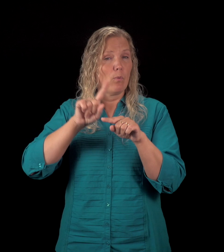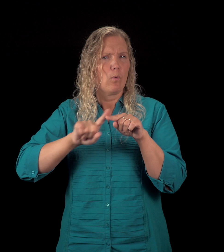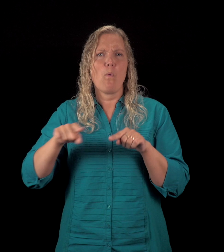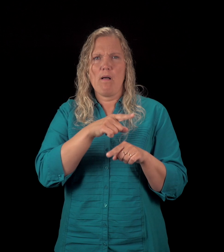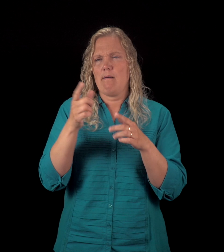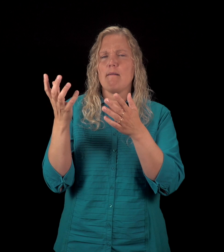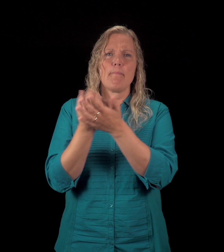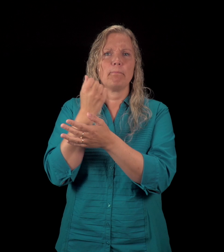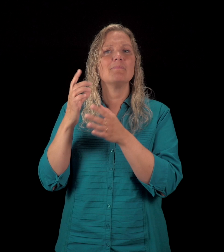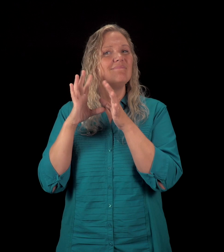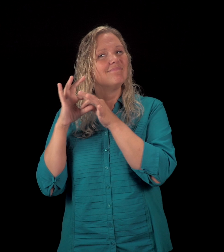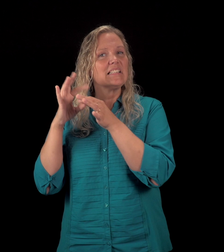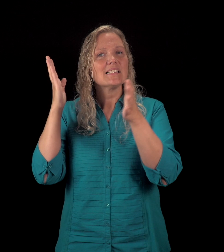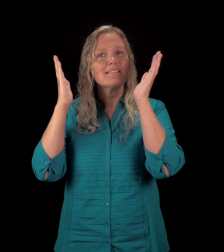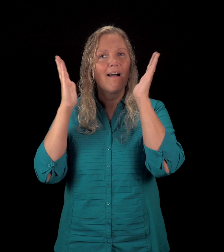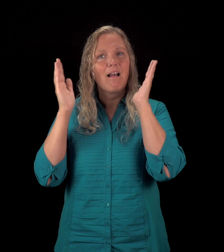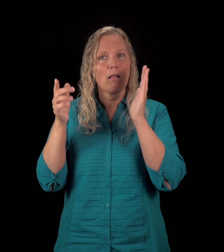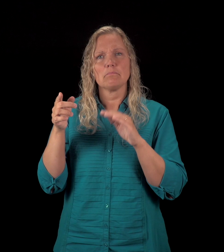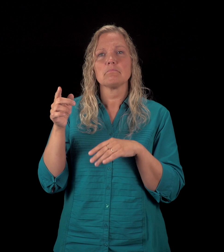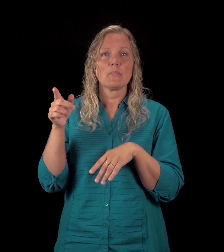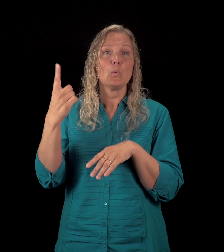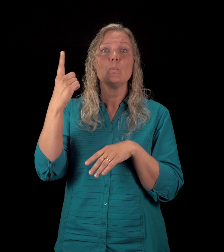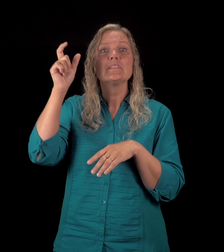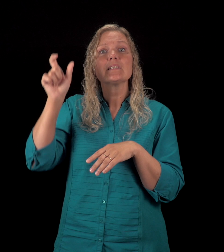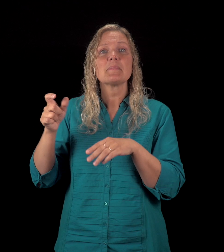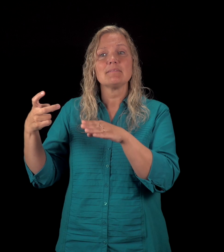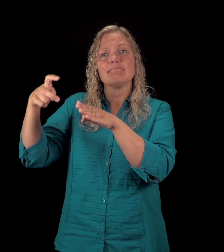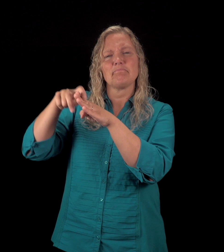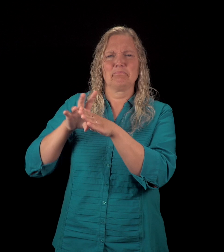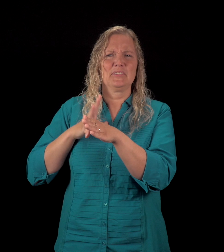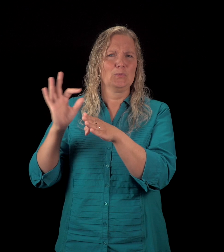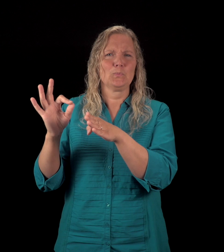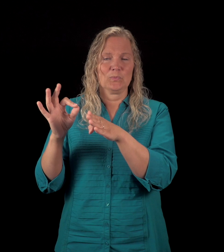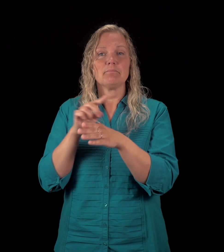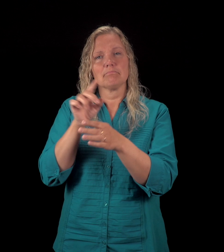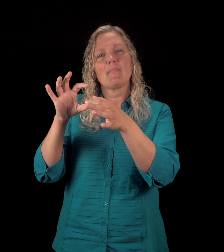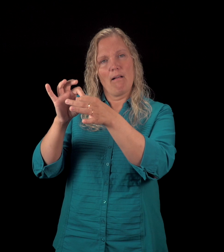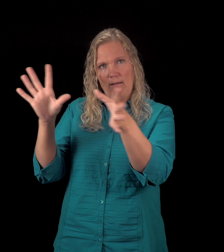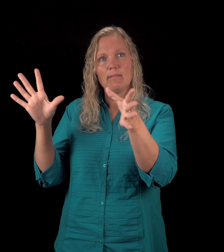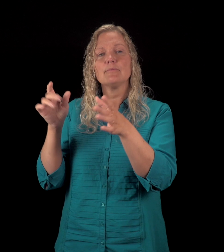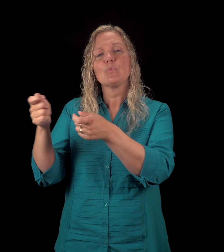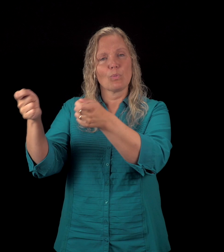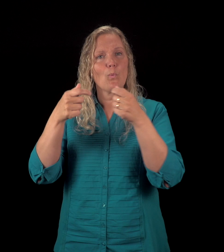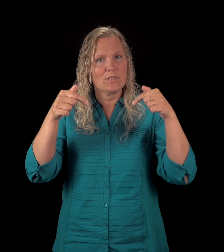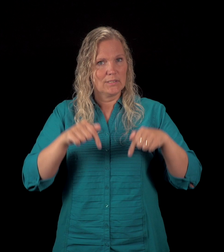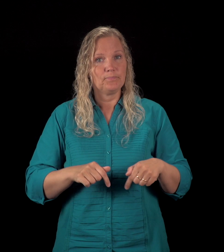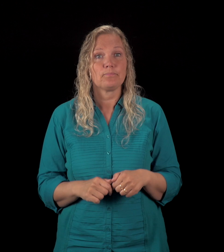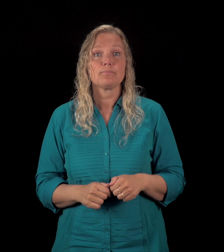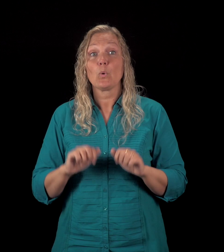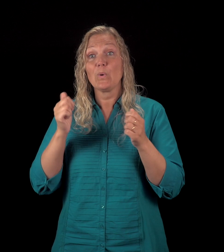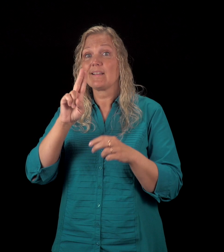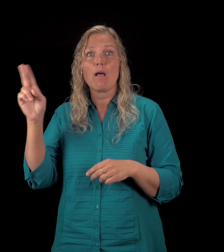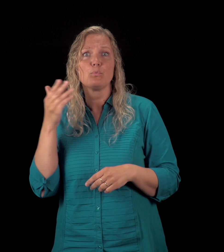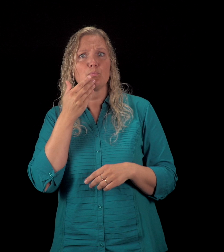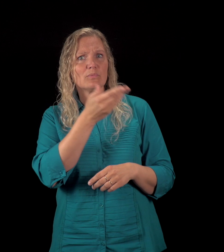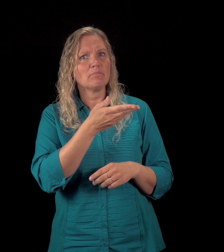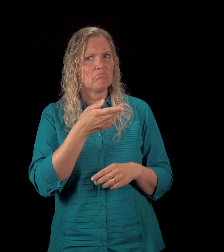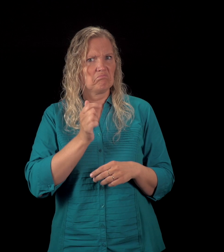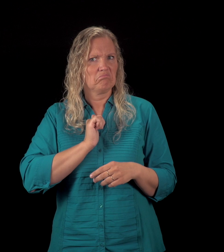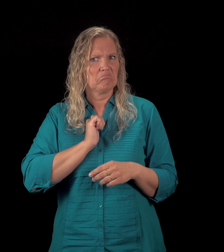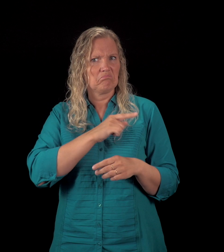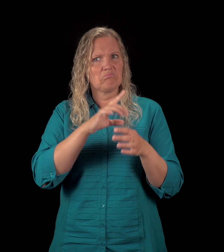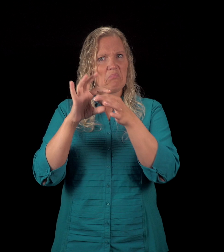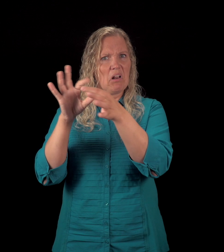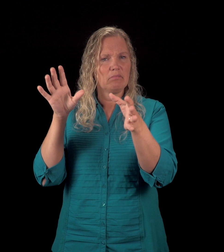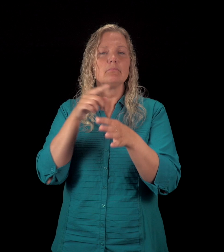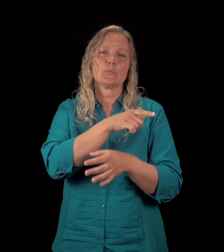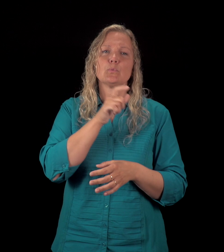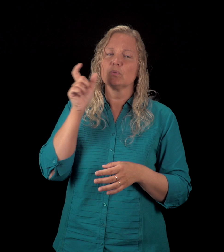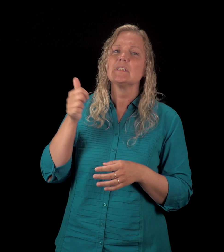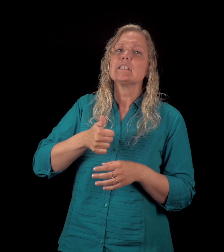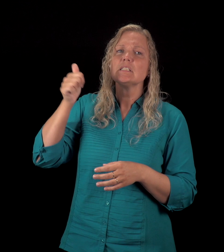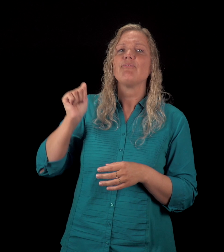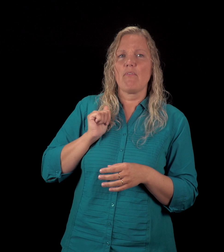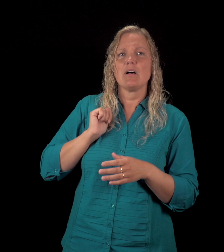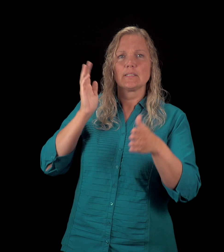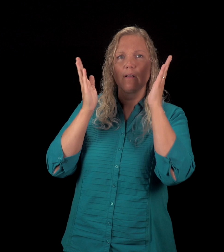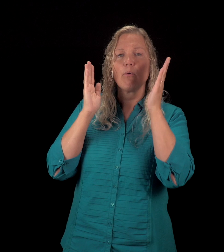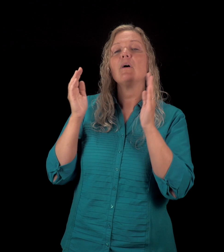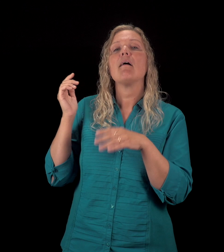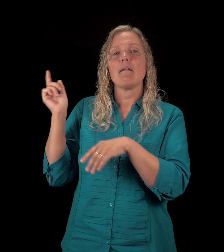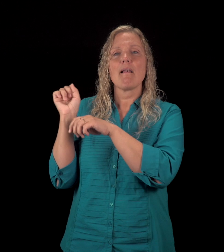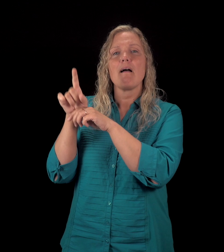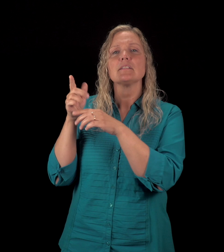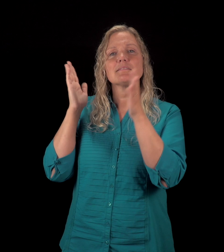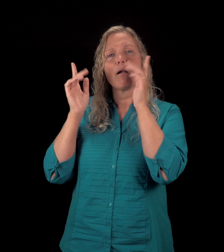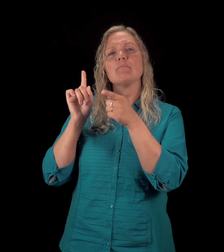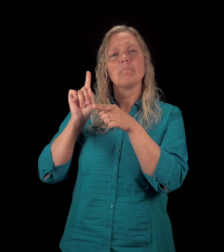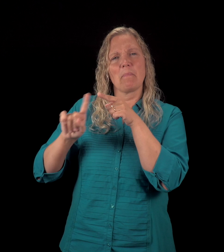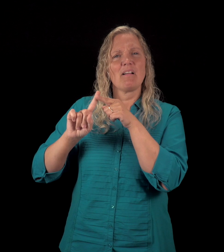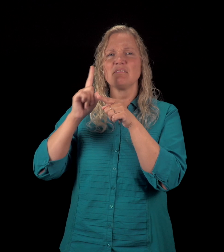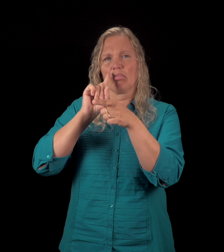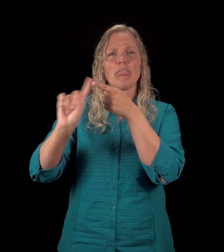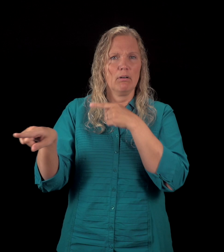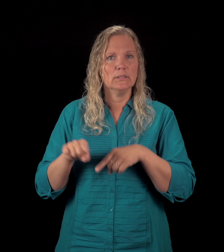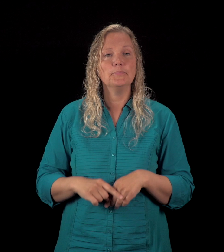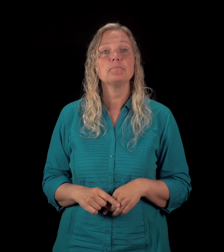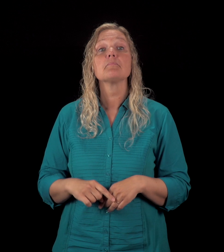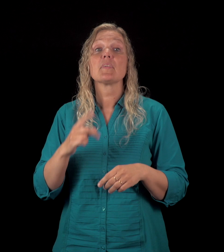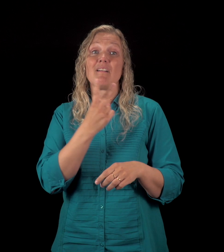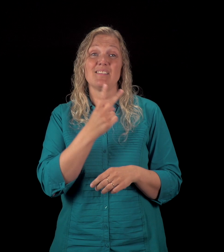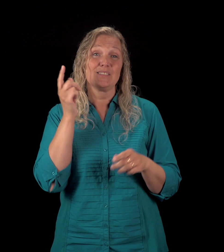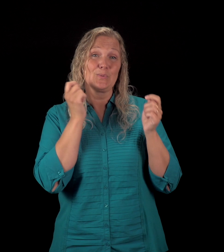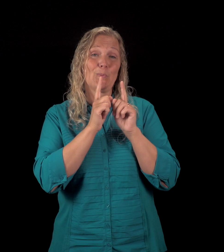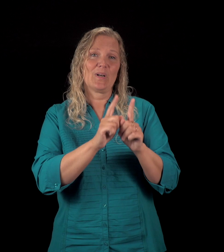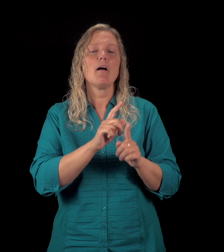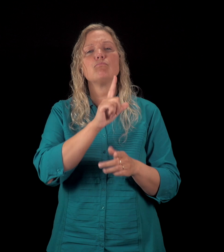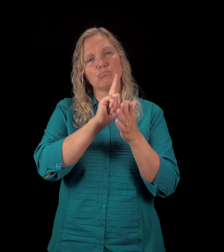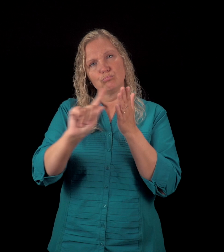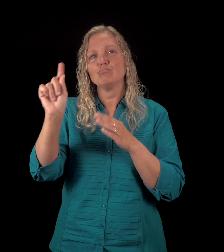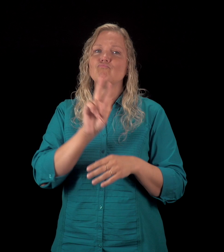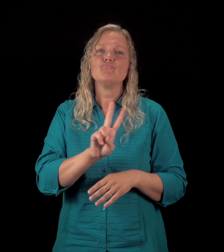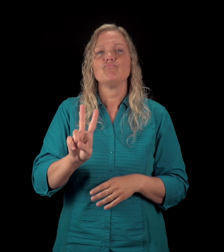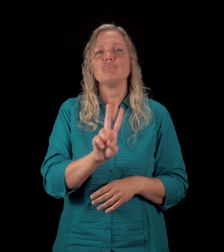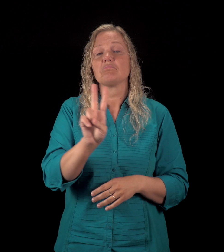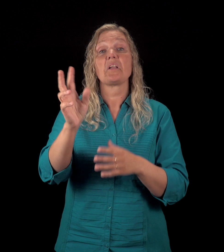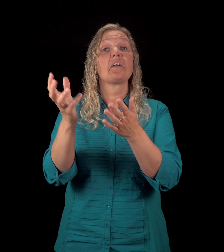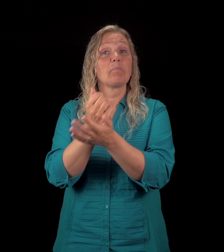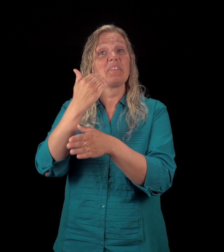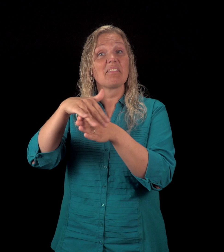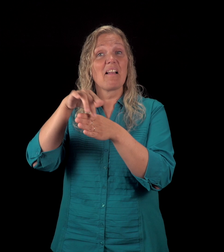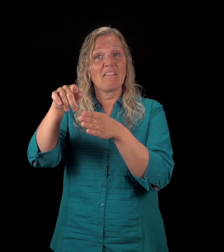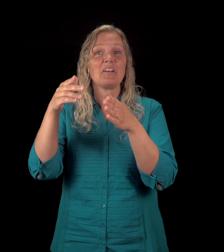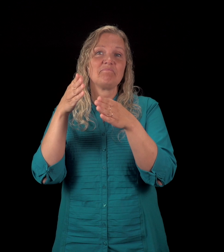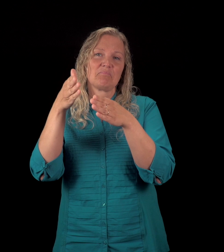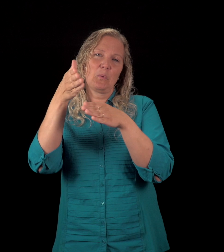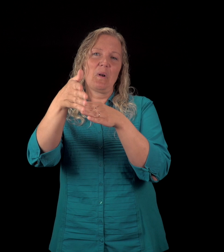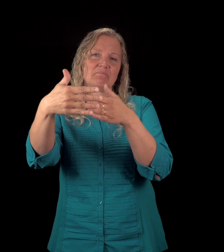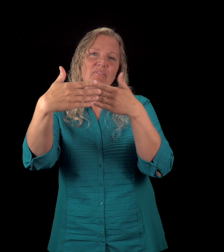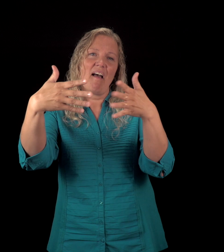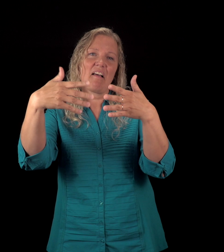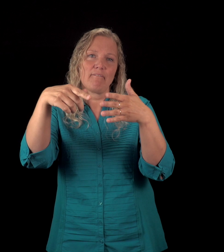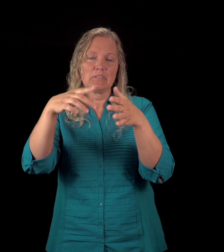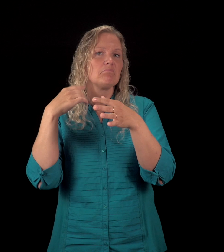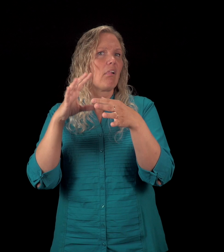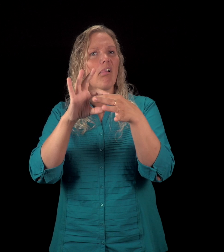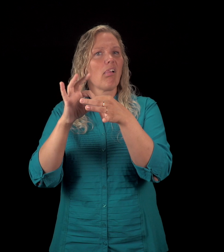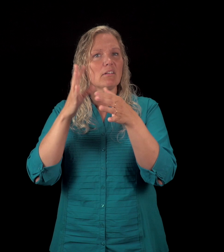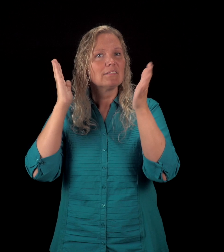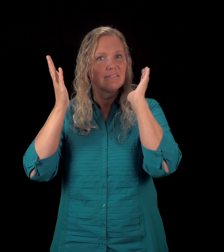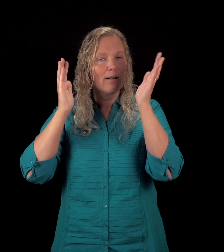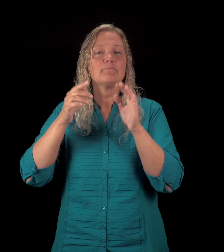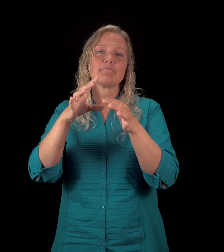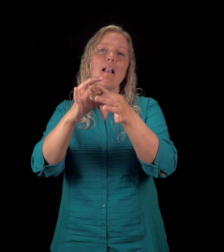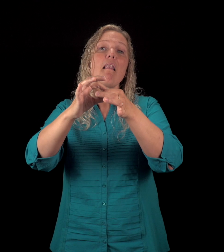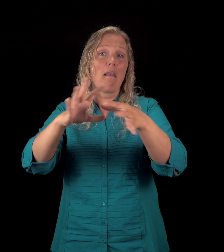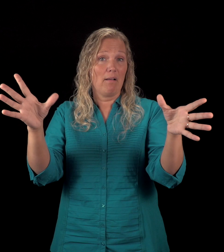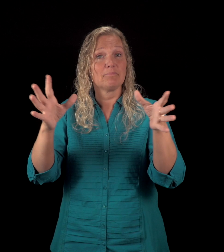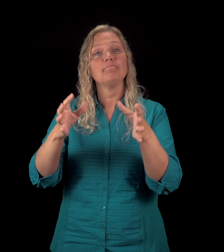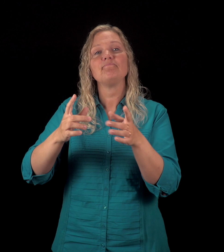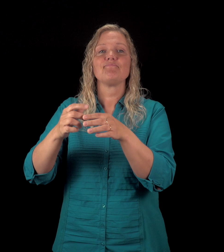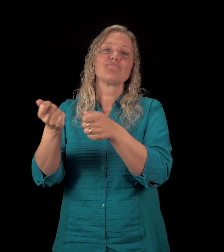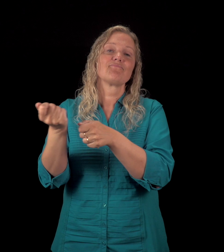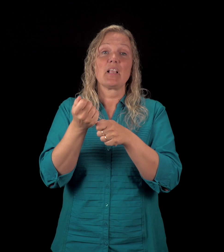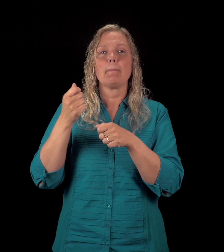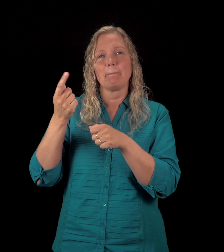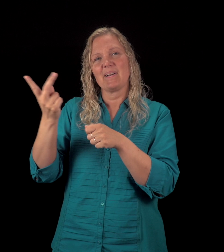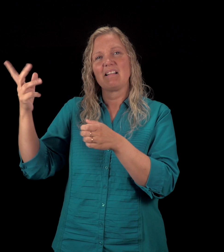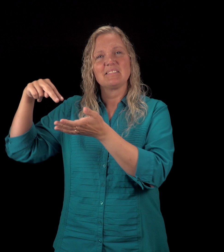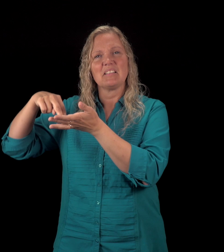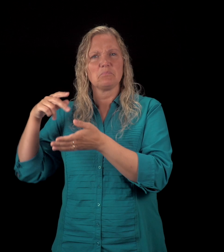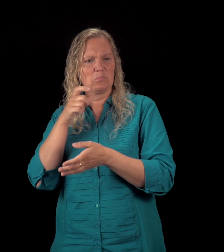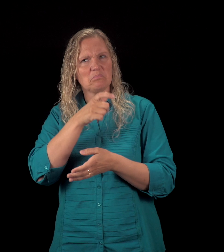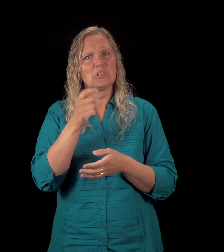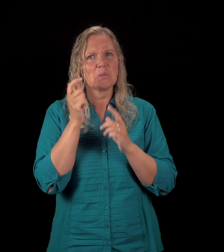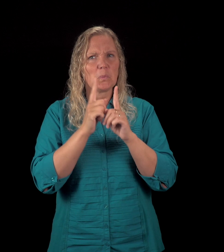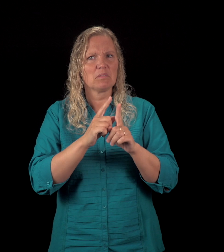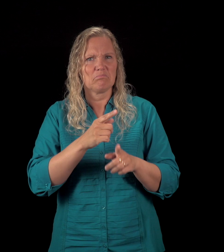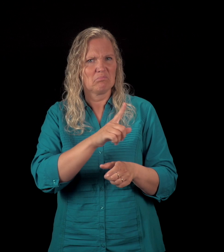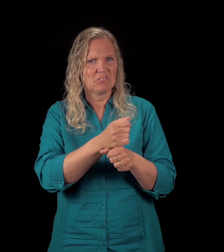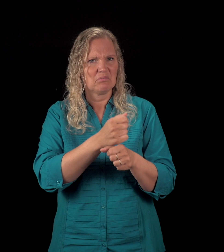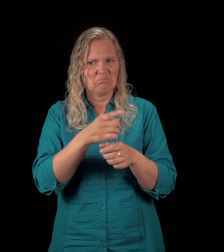Untie it and bring it here. If anyone asks, ‘Why are you doing this?’ tell him, ‘The Lord needs it and will return it shortly.’” So they went and found the colt outside in the street, tied at a doorway.